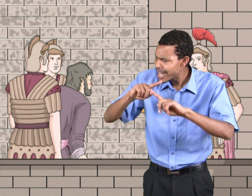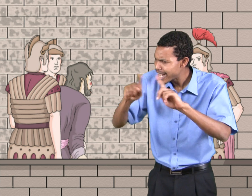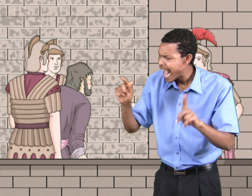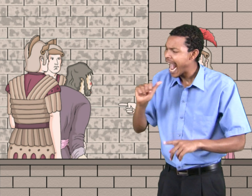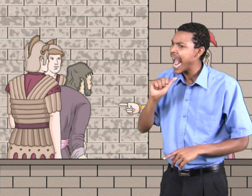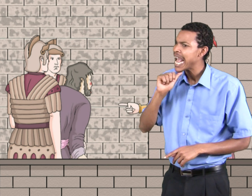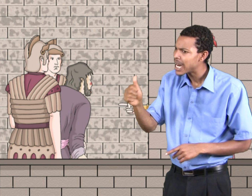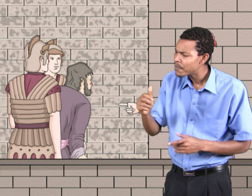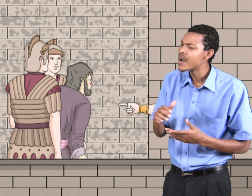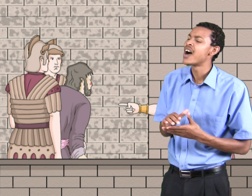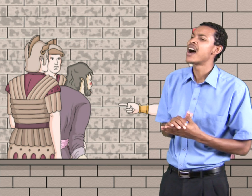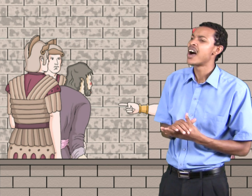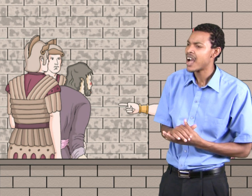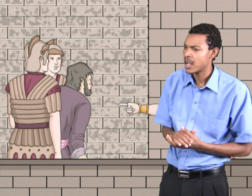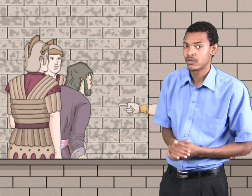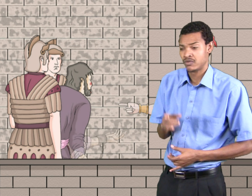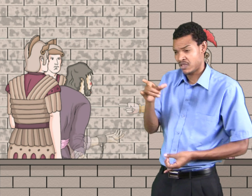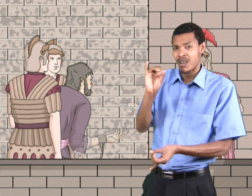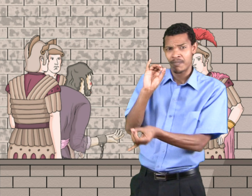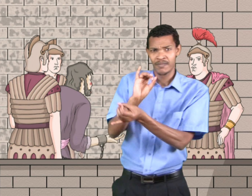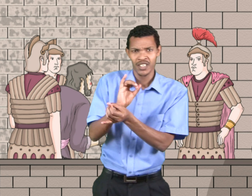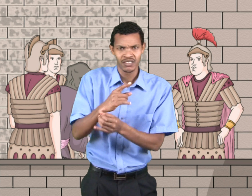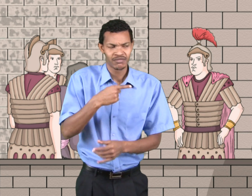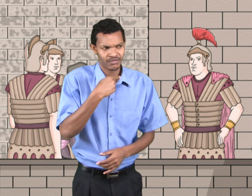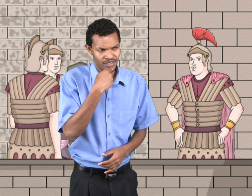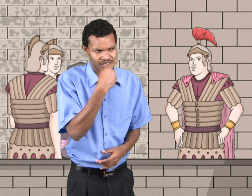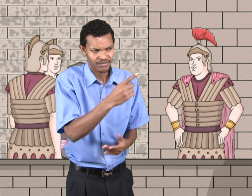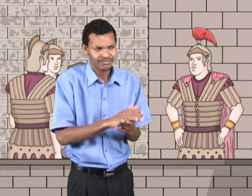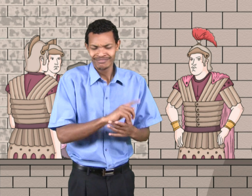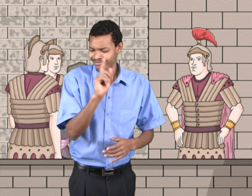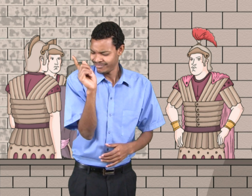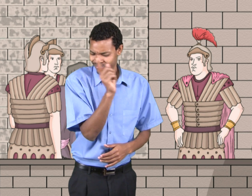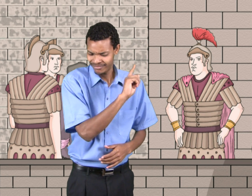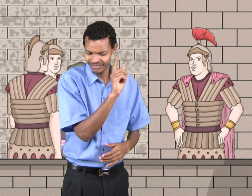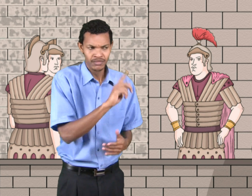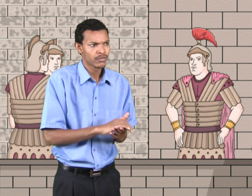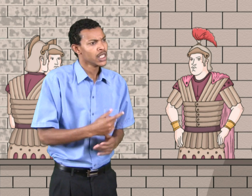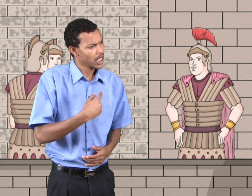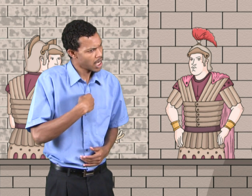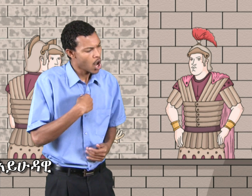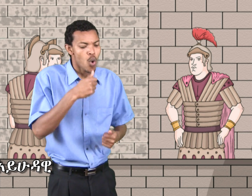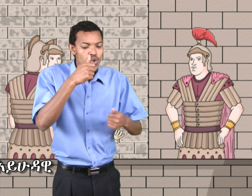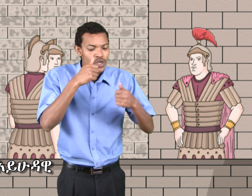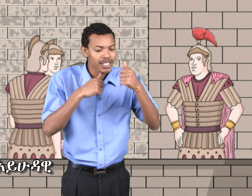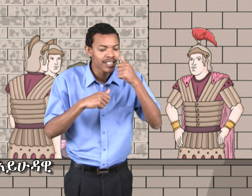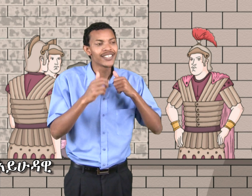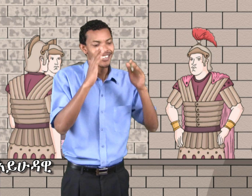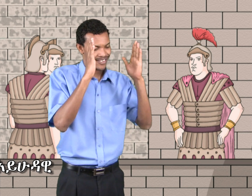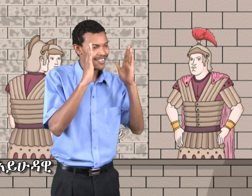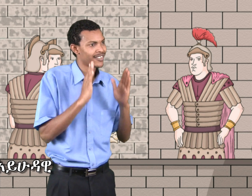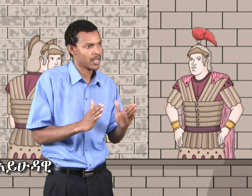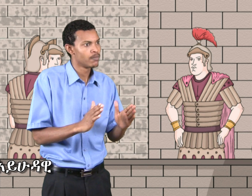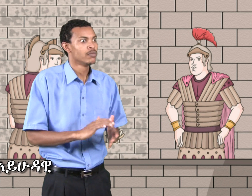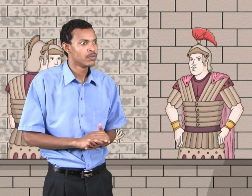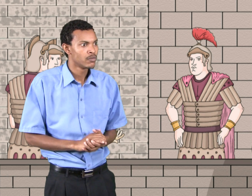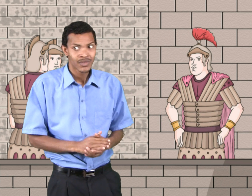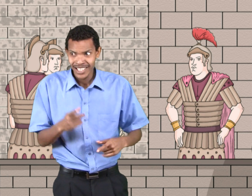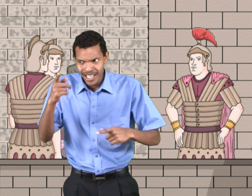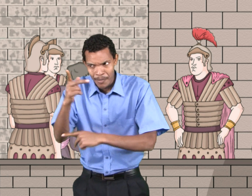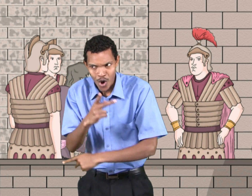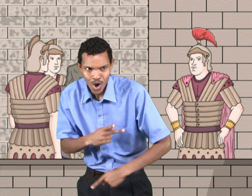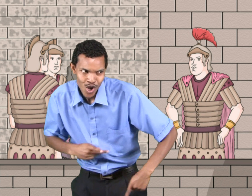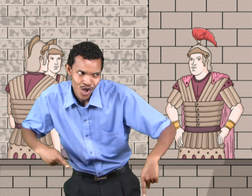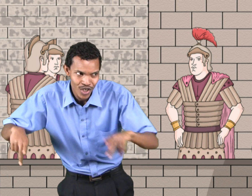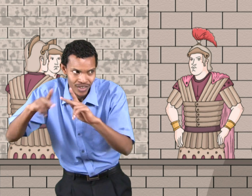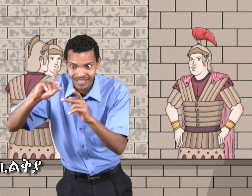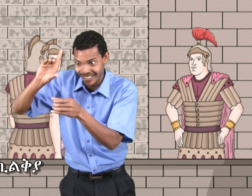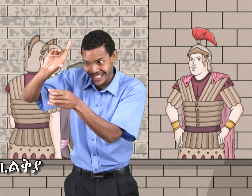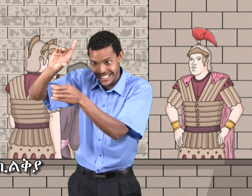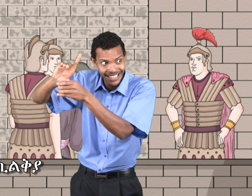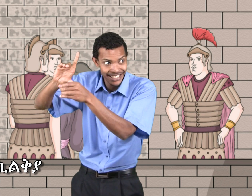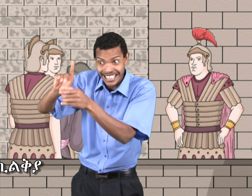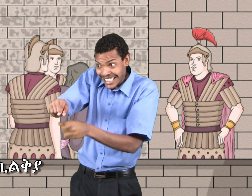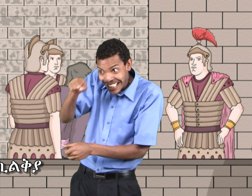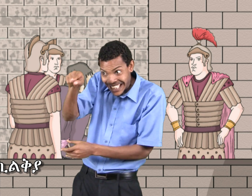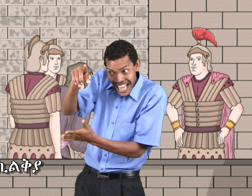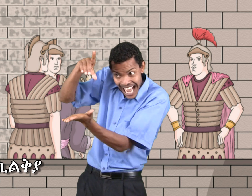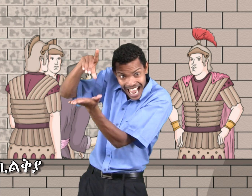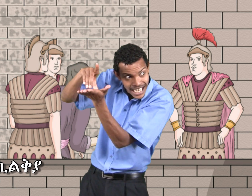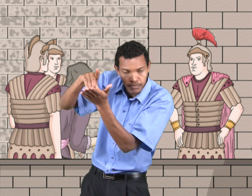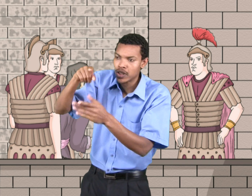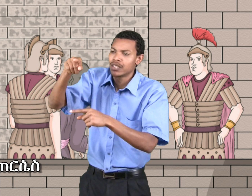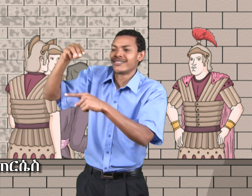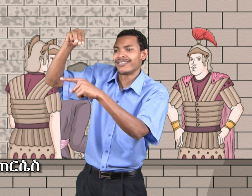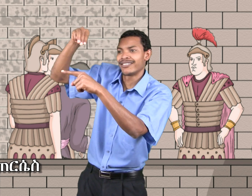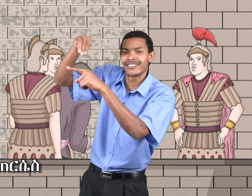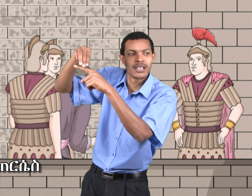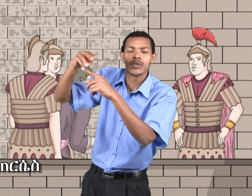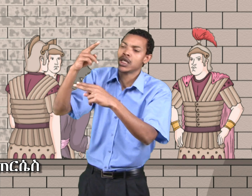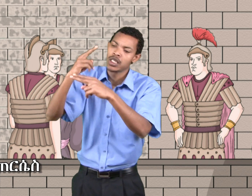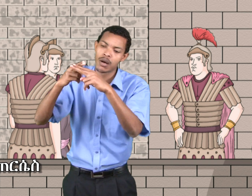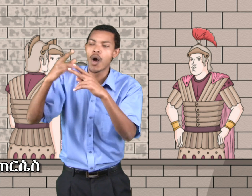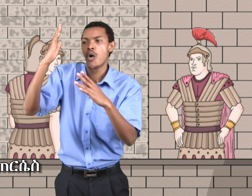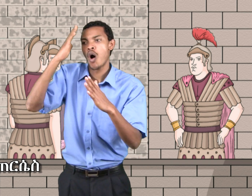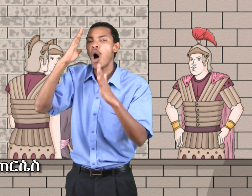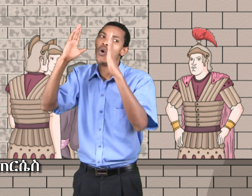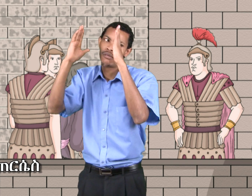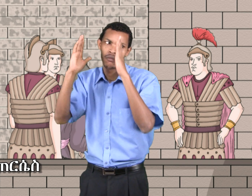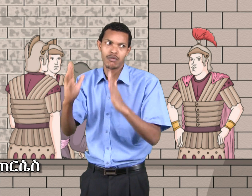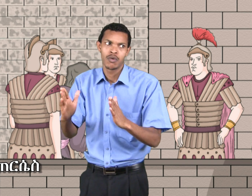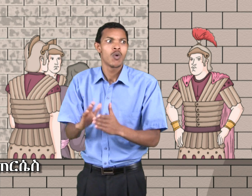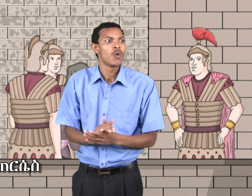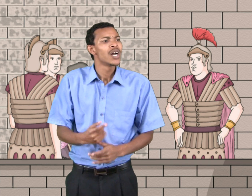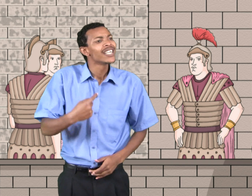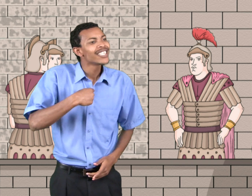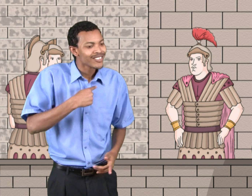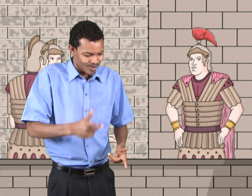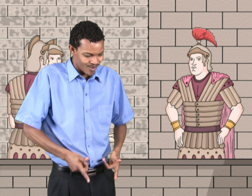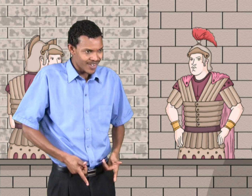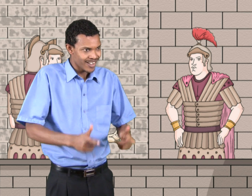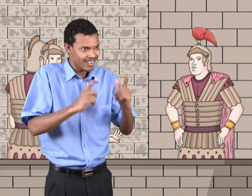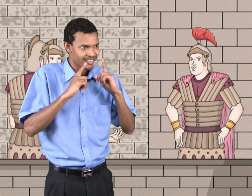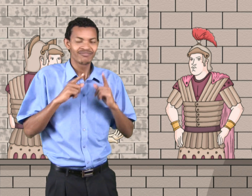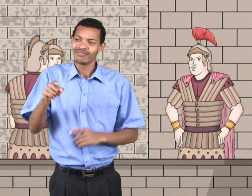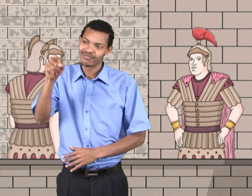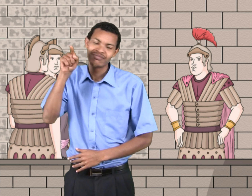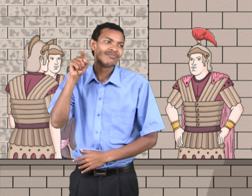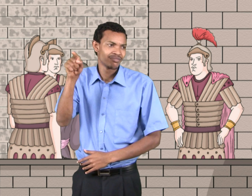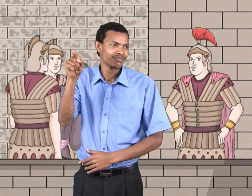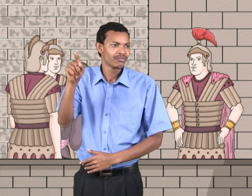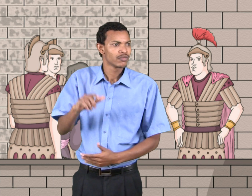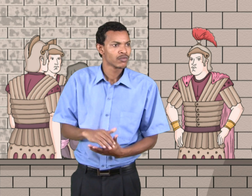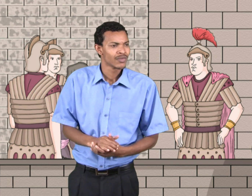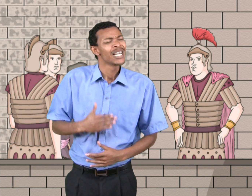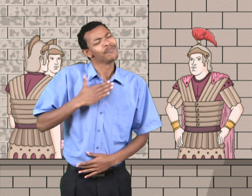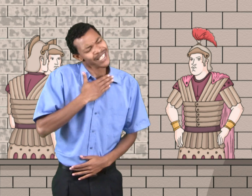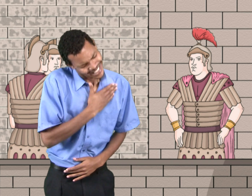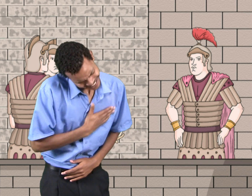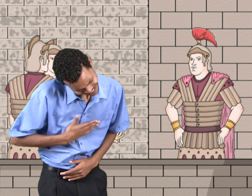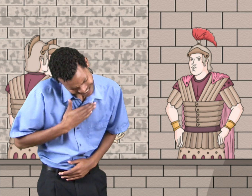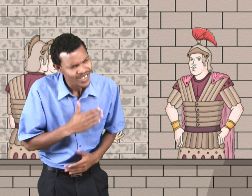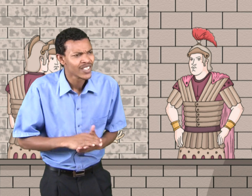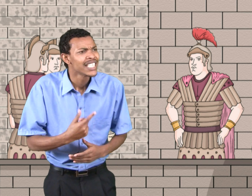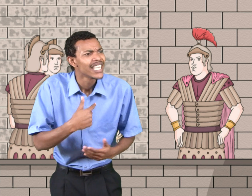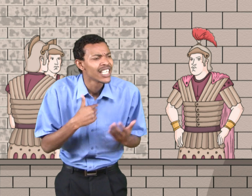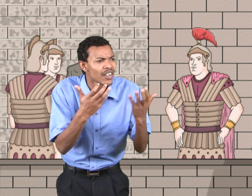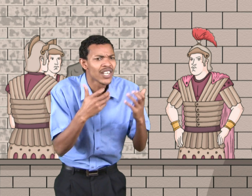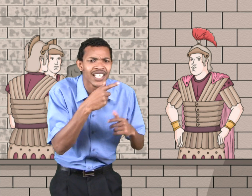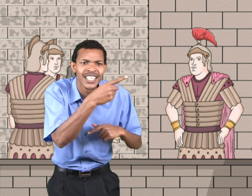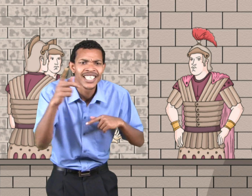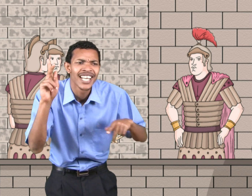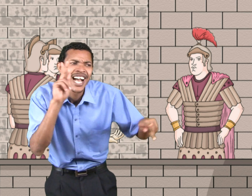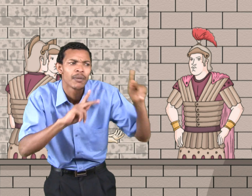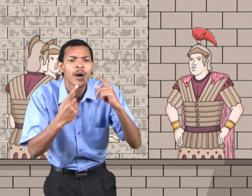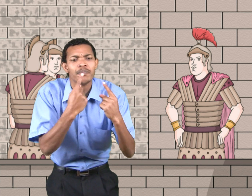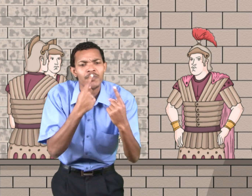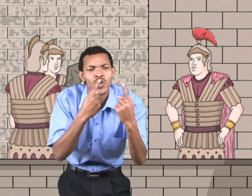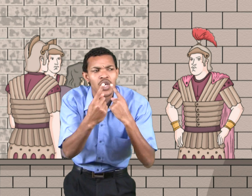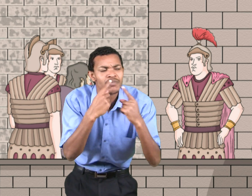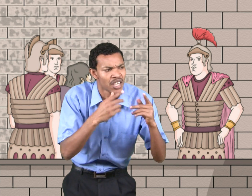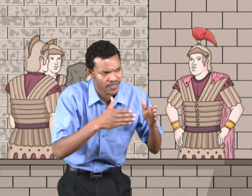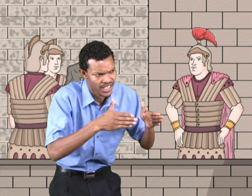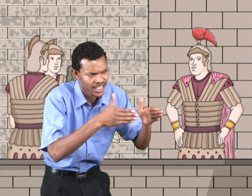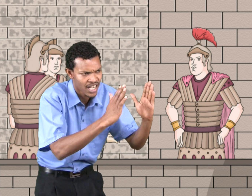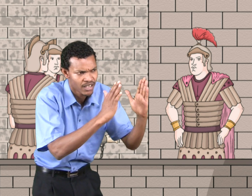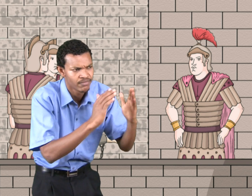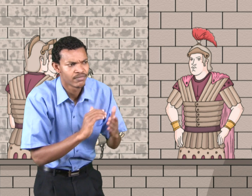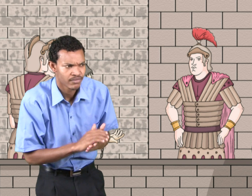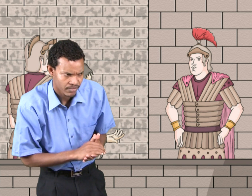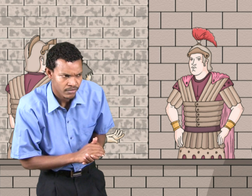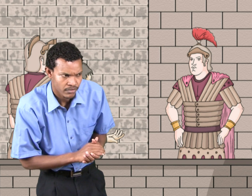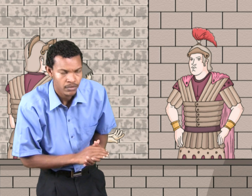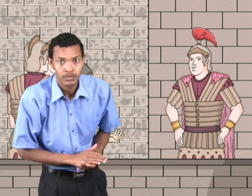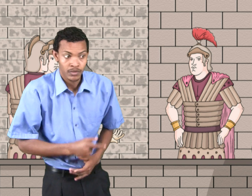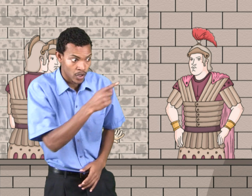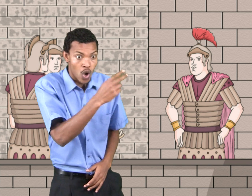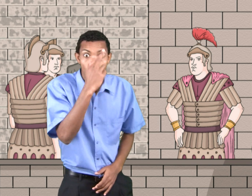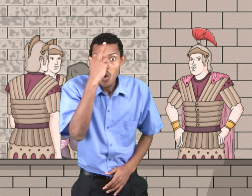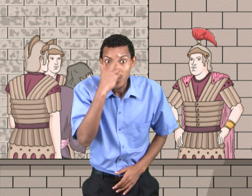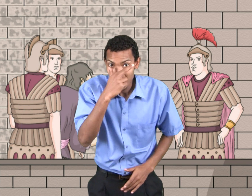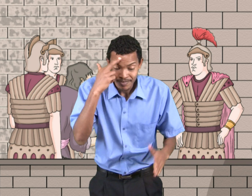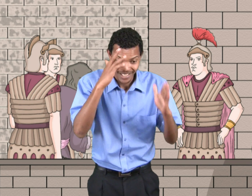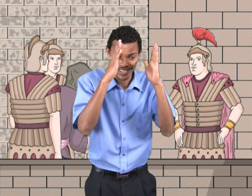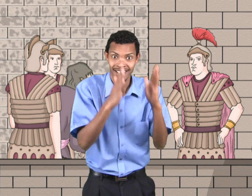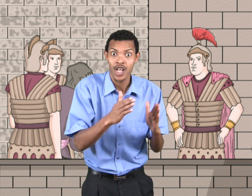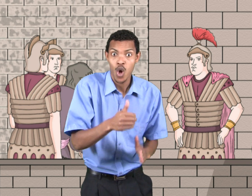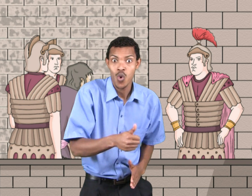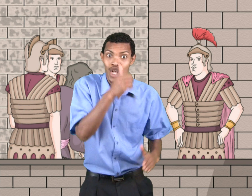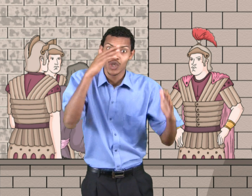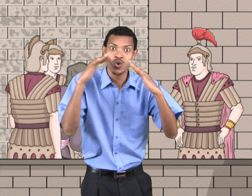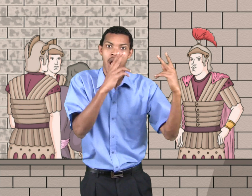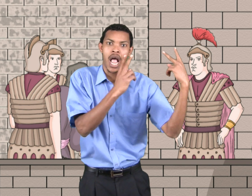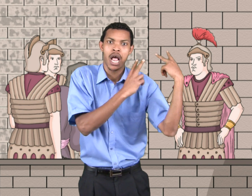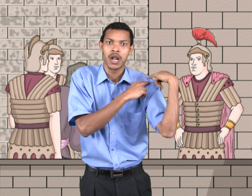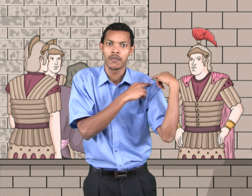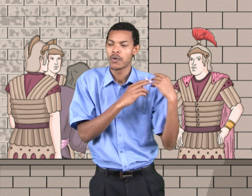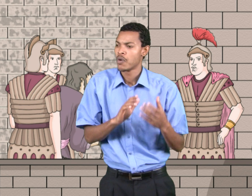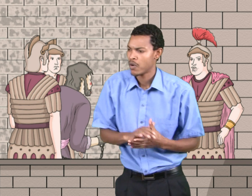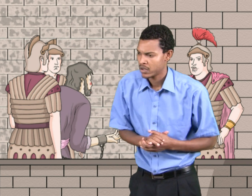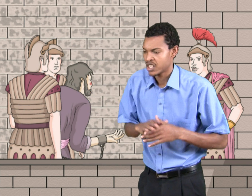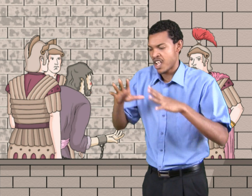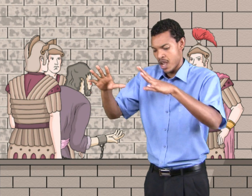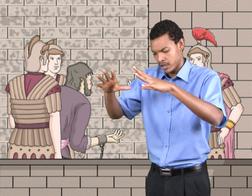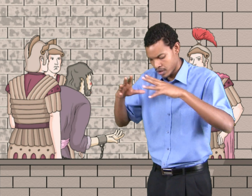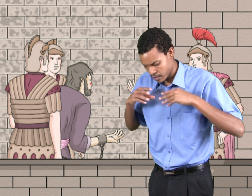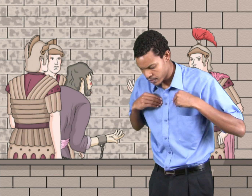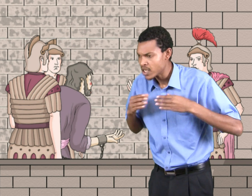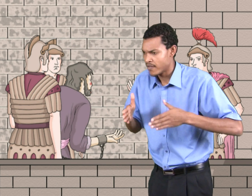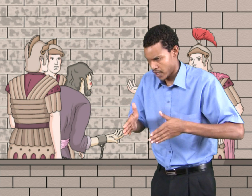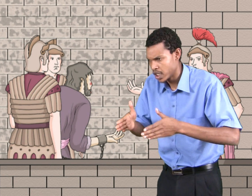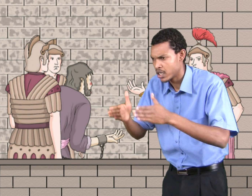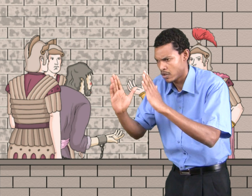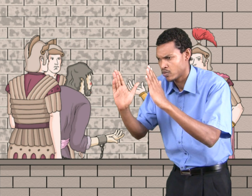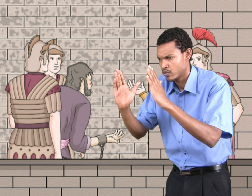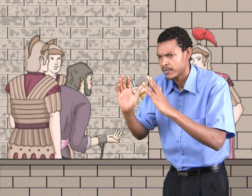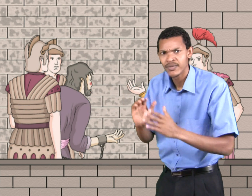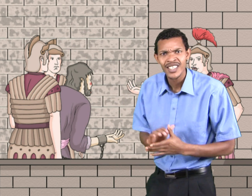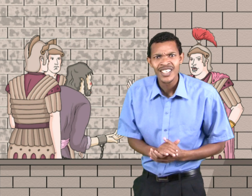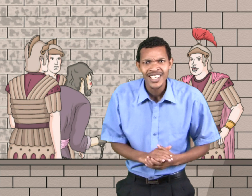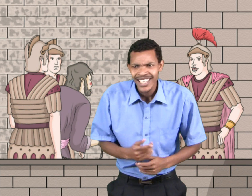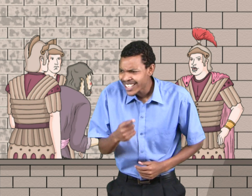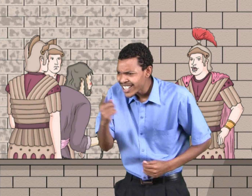But Paul answered, “I am a Jew from Tarsus in Cilicia, a citizen of no ordinary city.